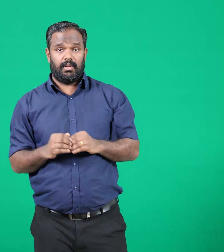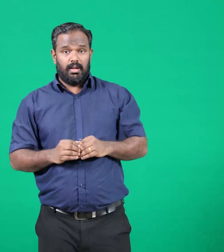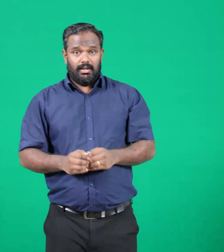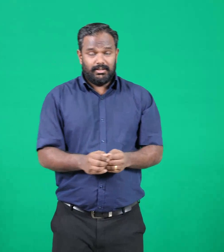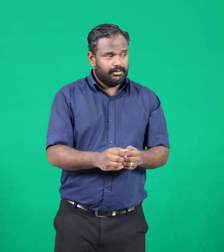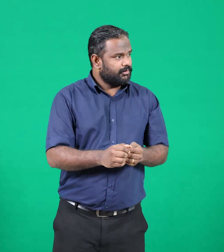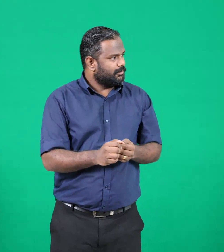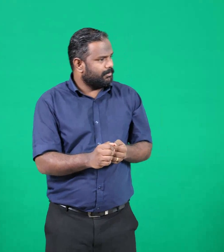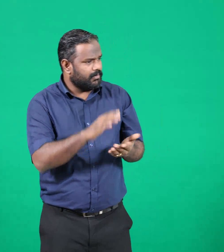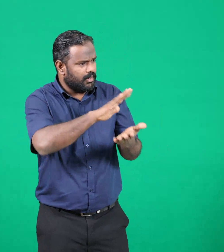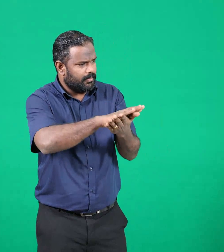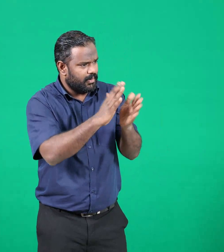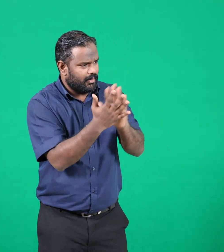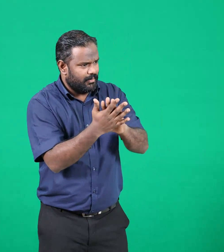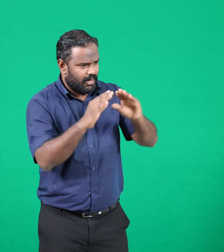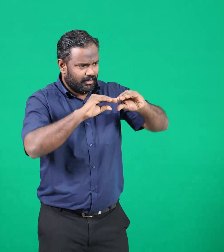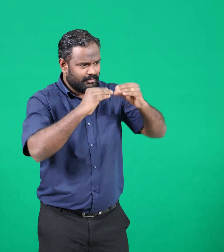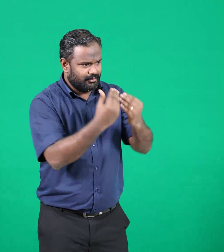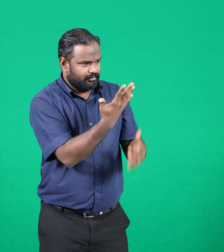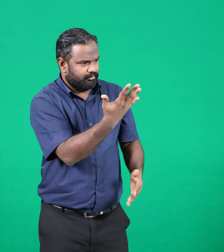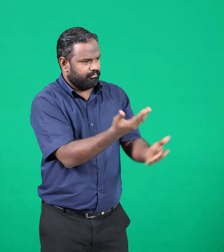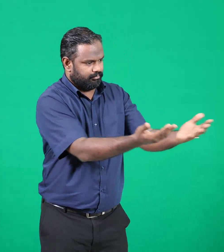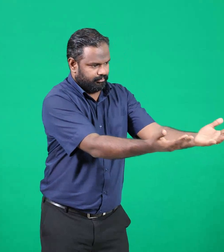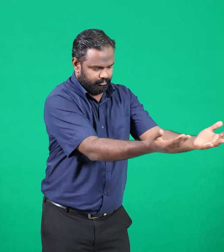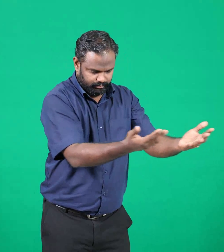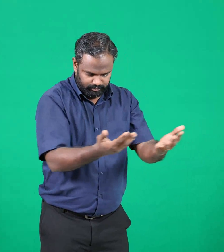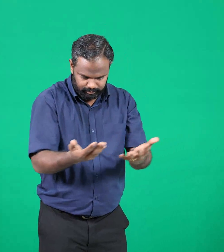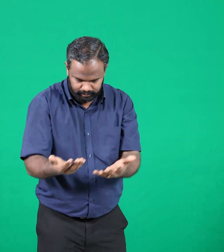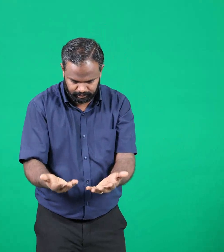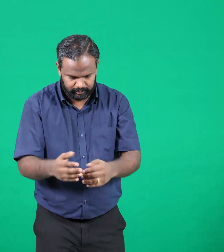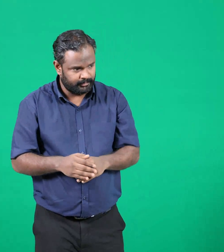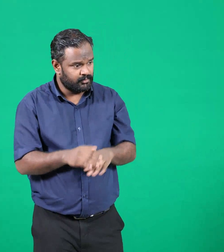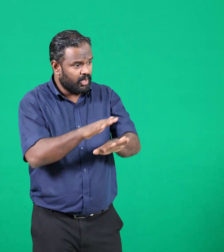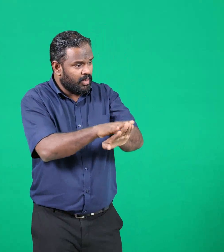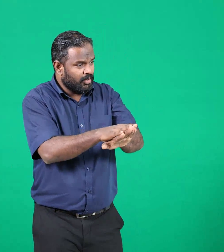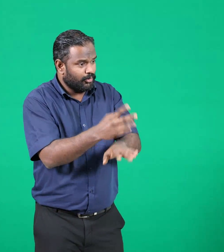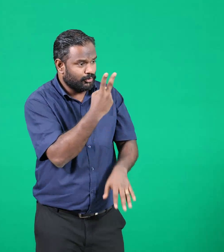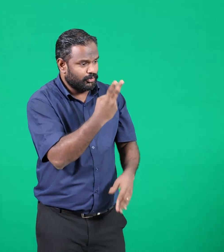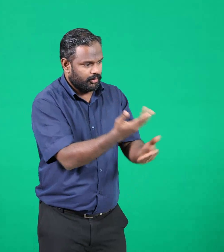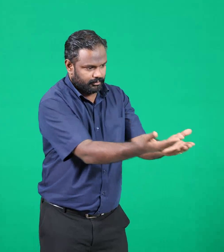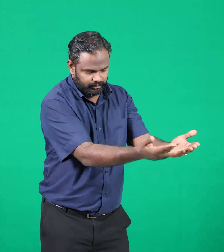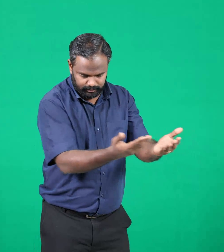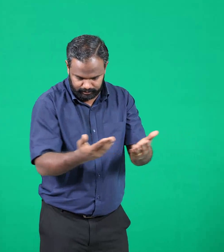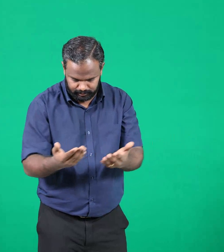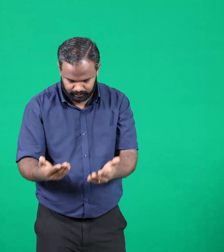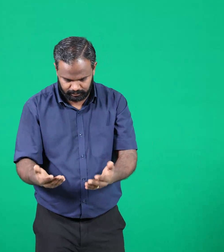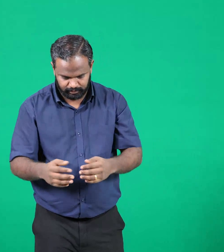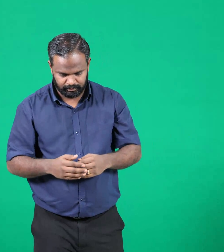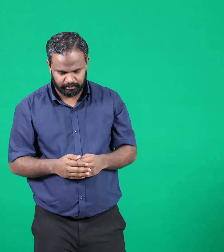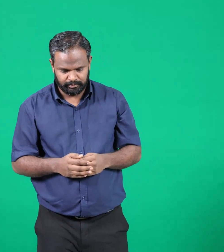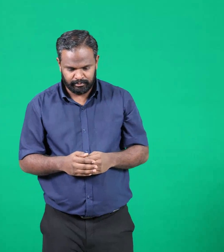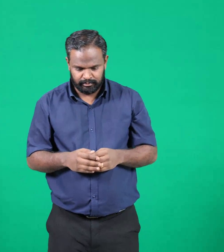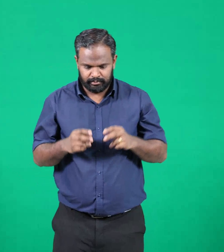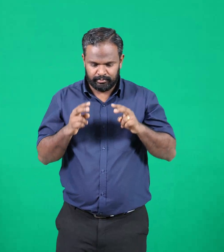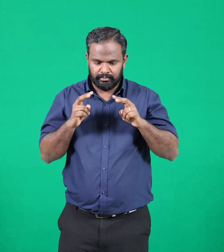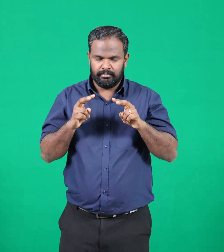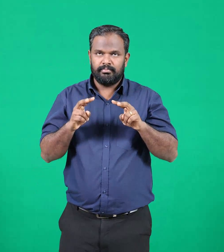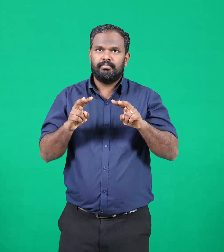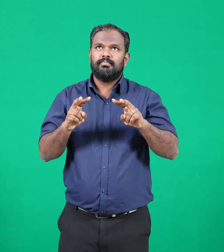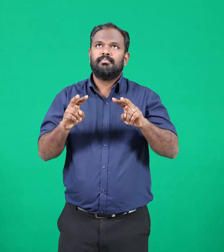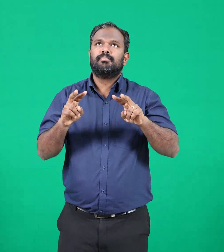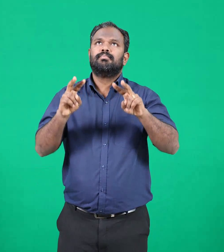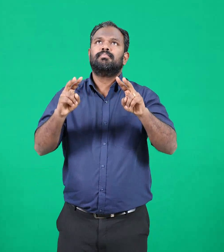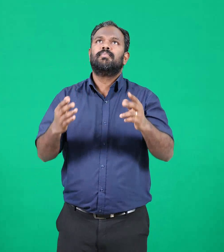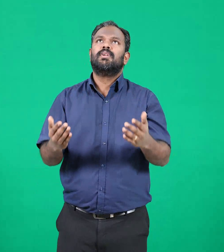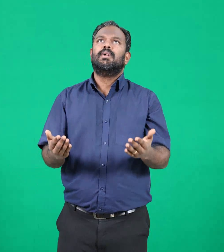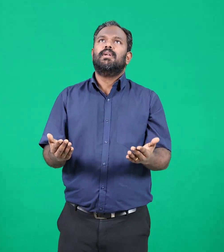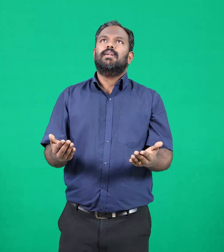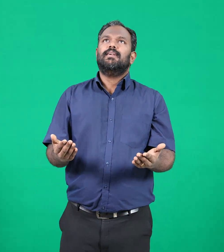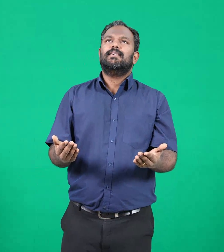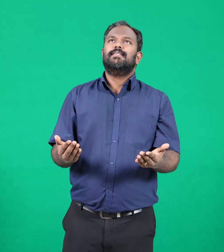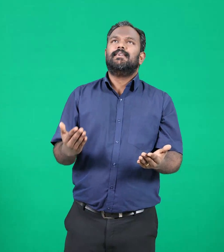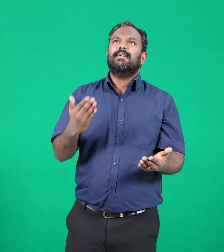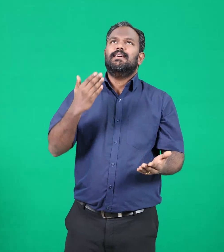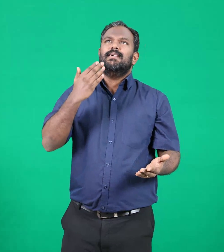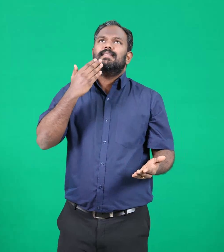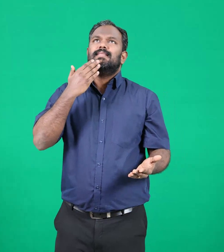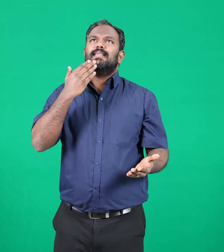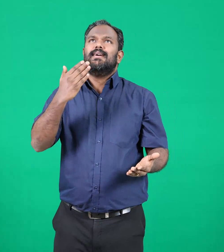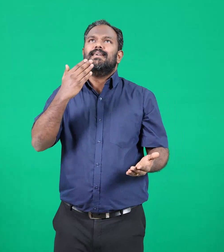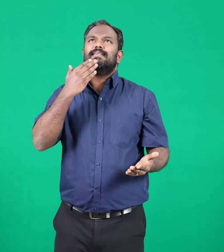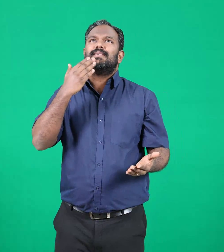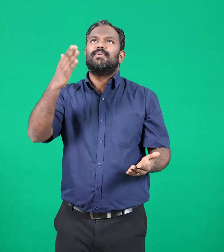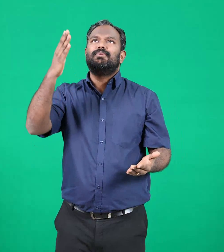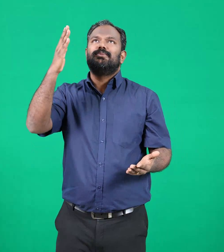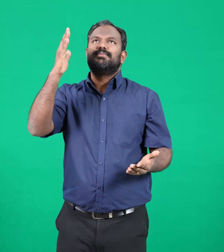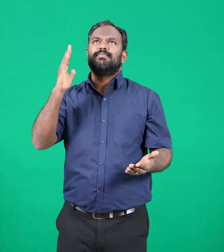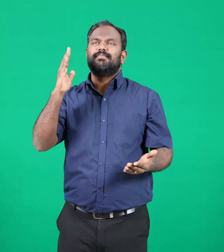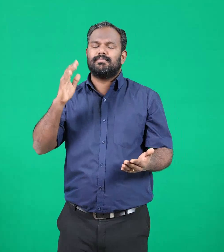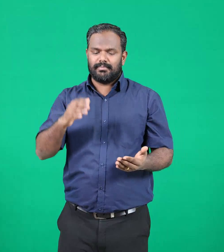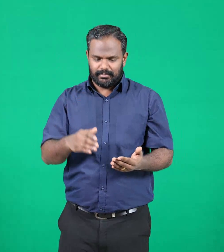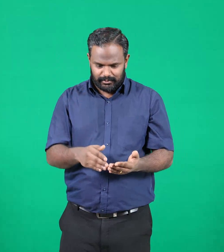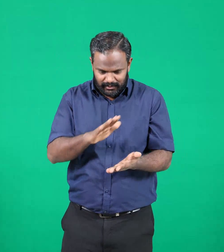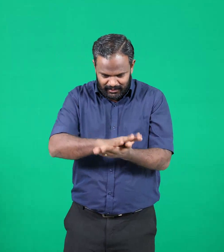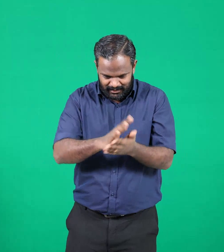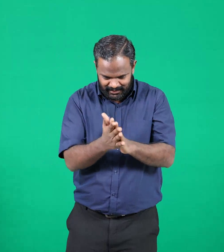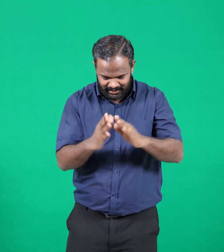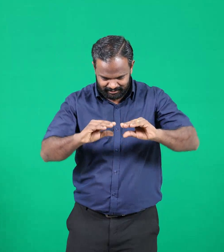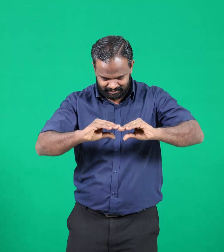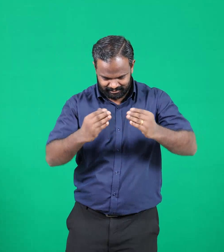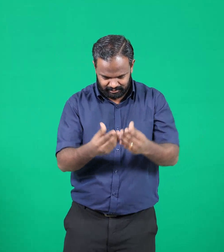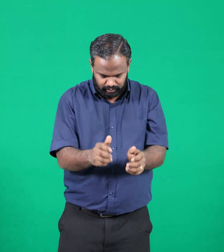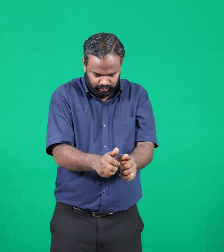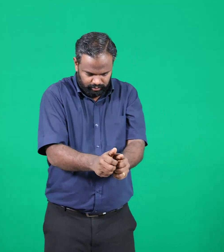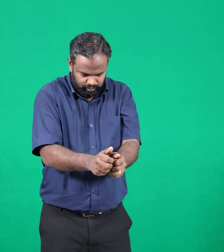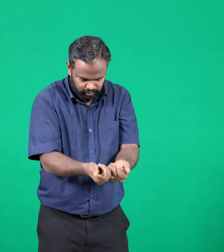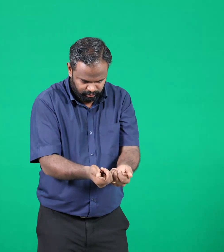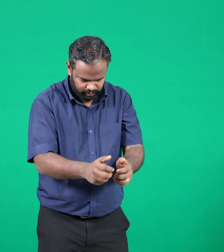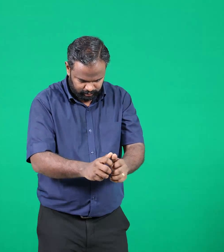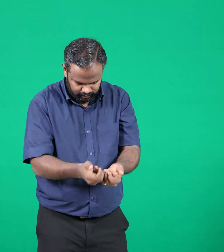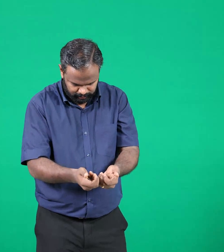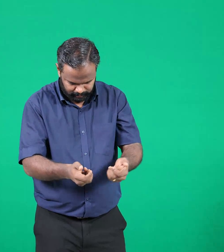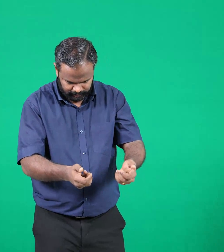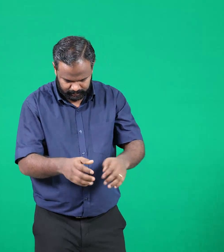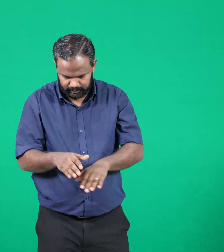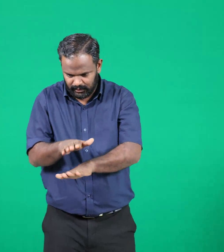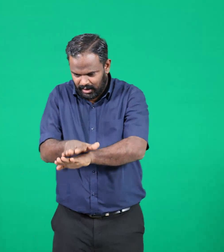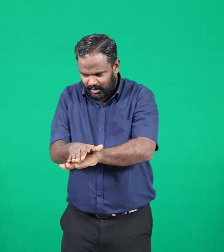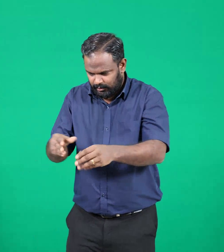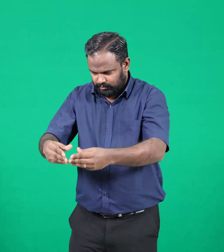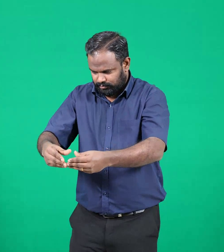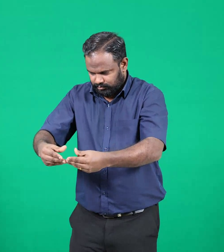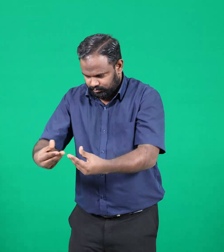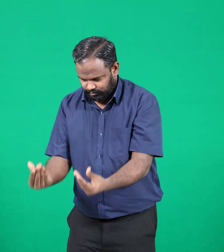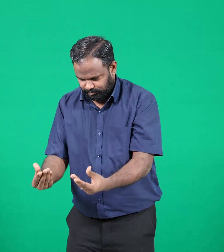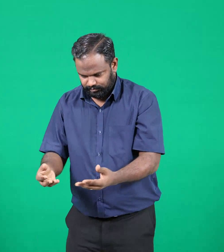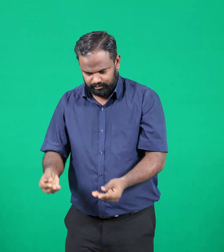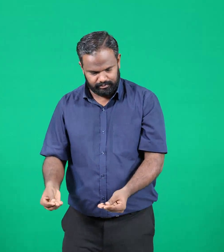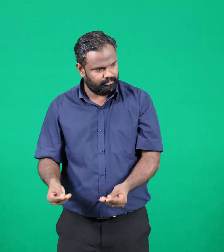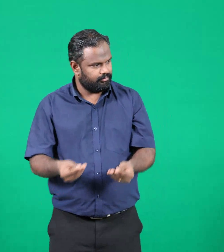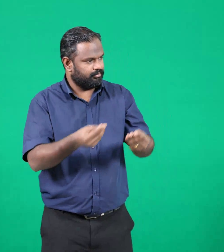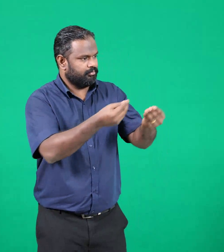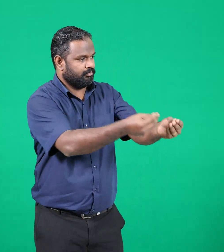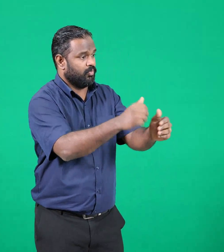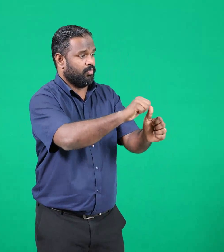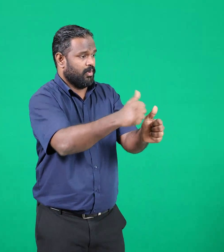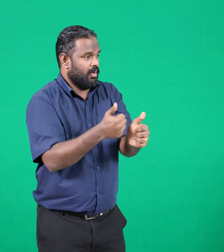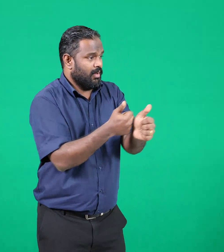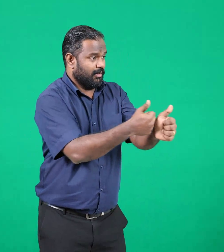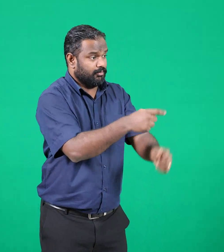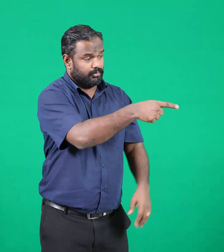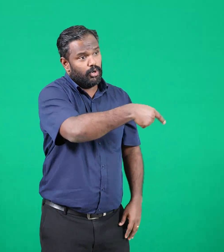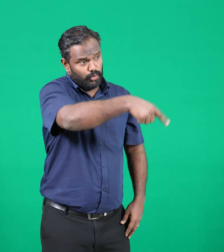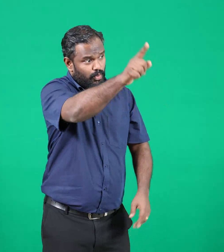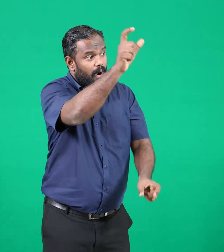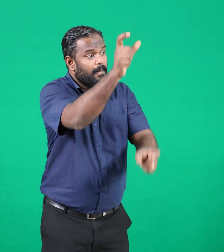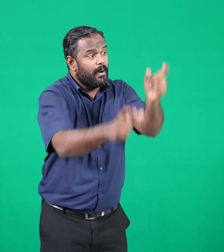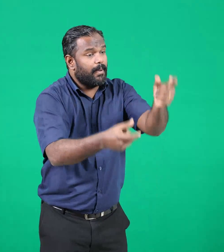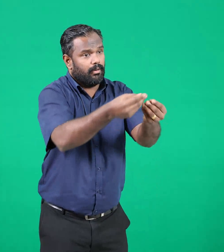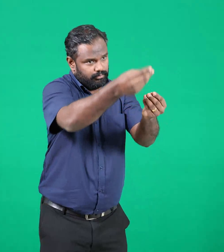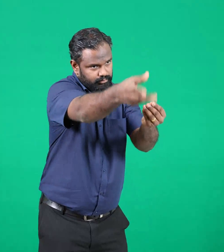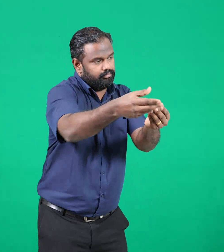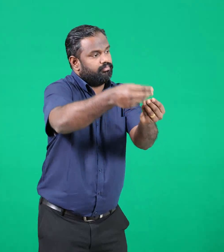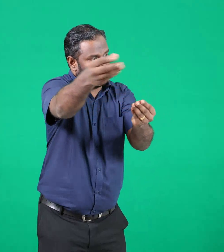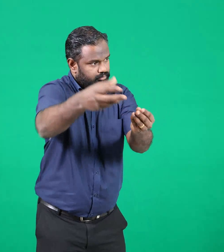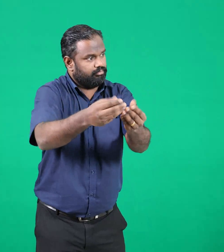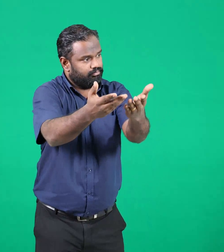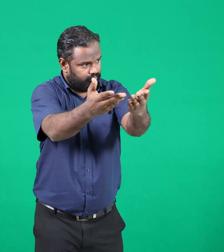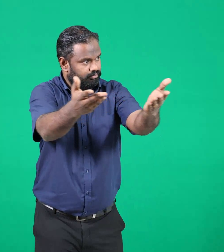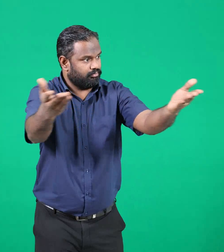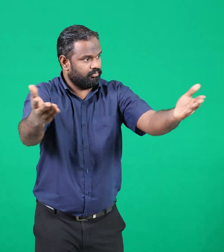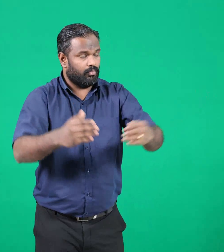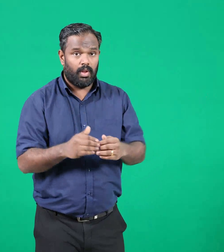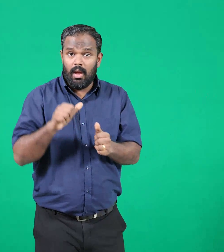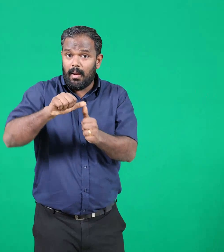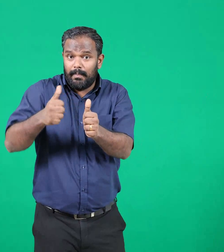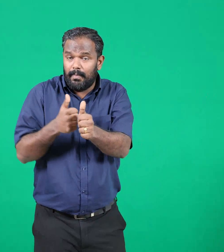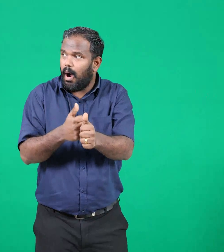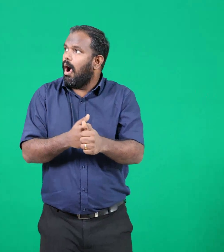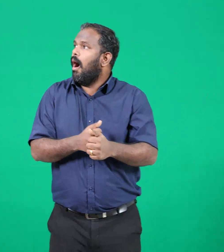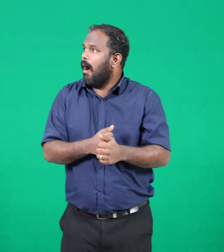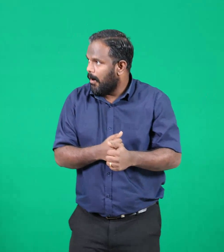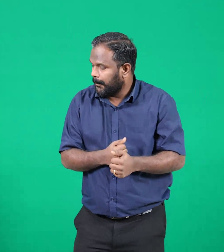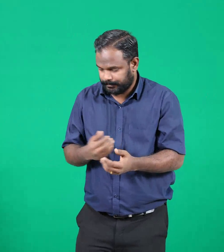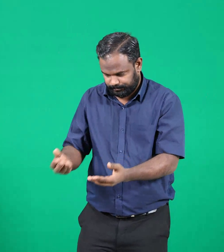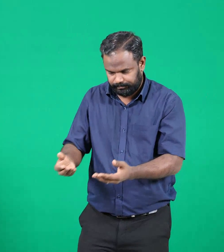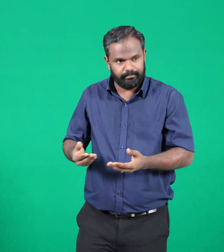Taking the five loaves and the two fish and looking up to heaven, Jesus spoke a blessing and broke them.